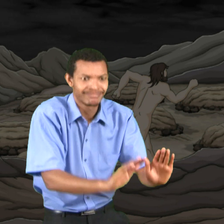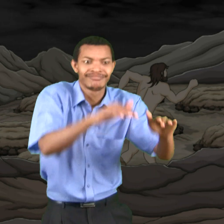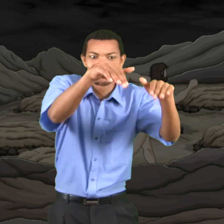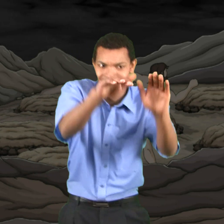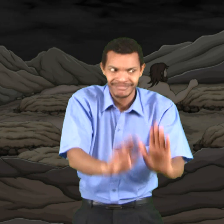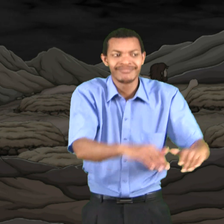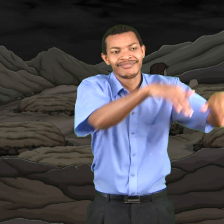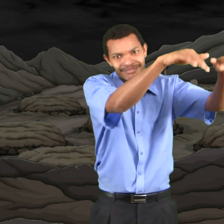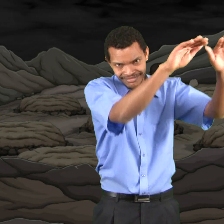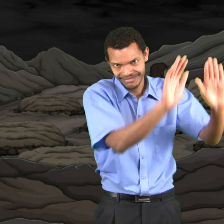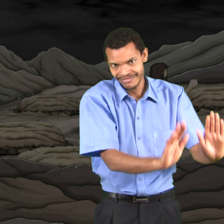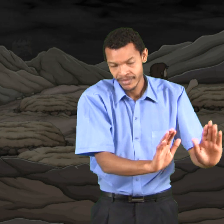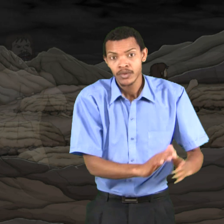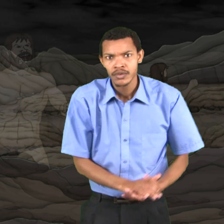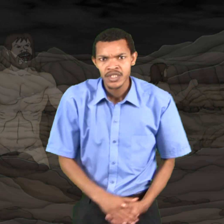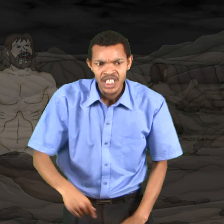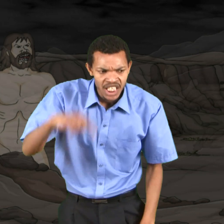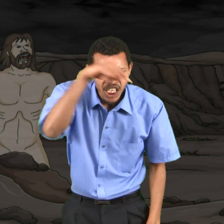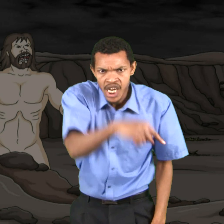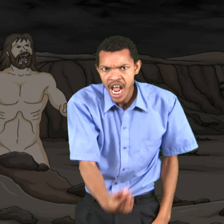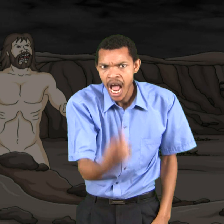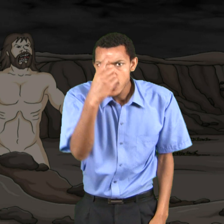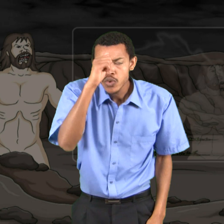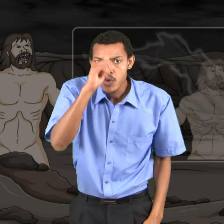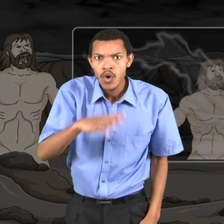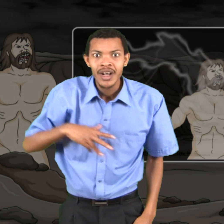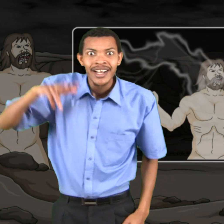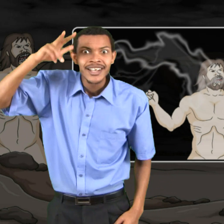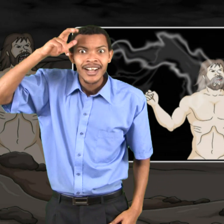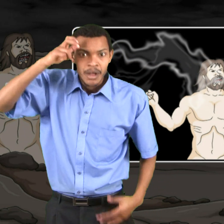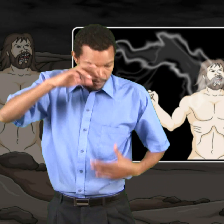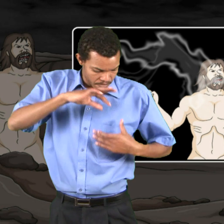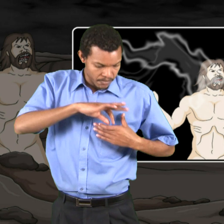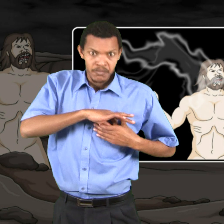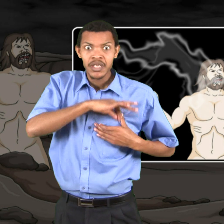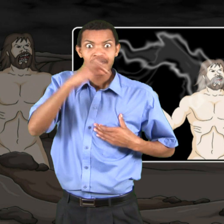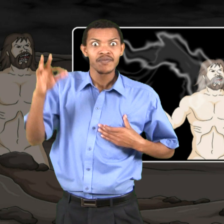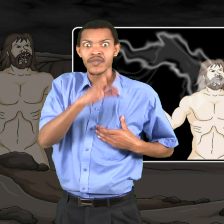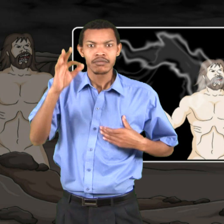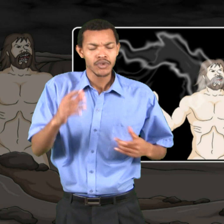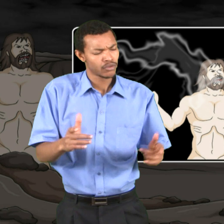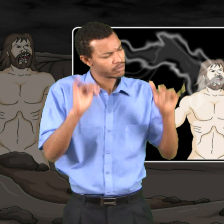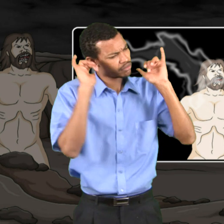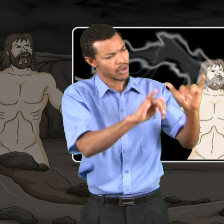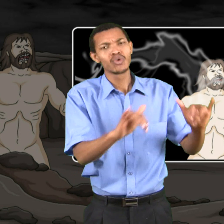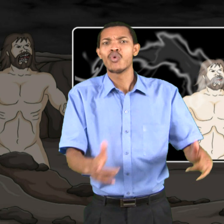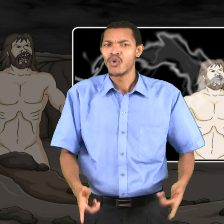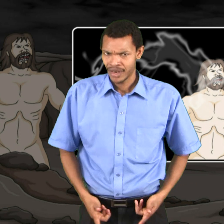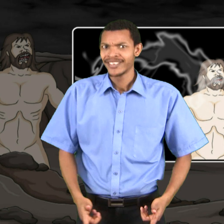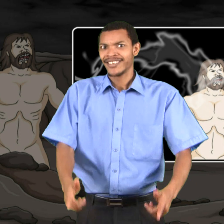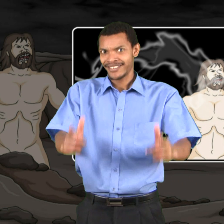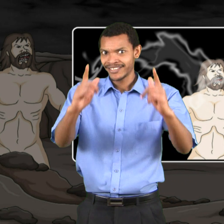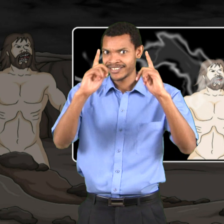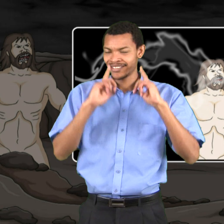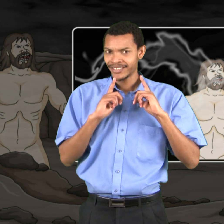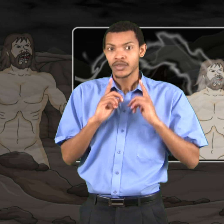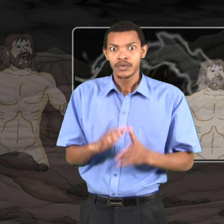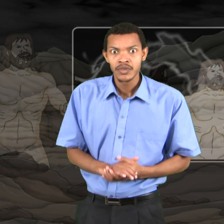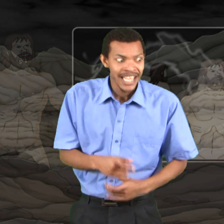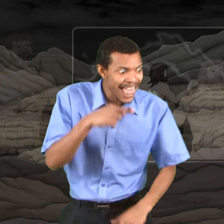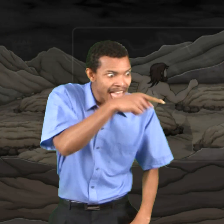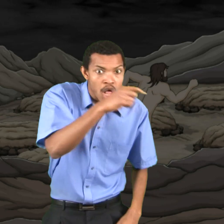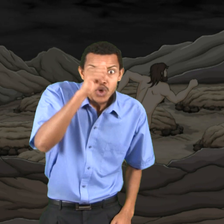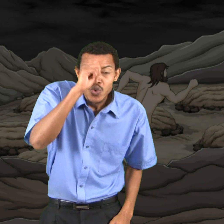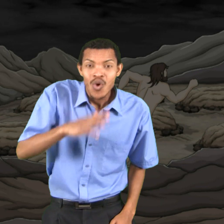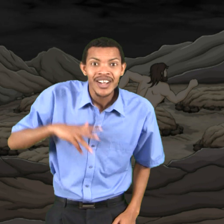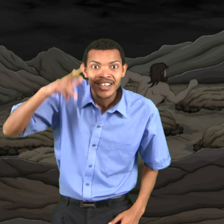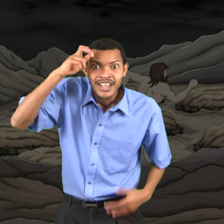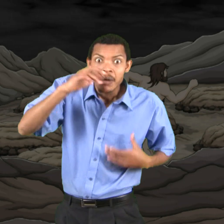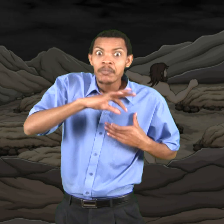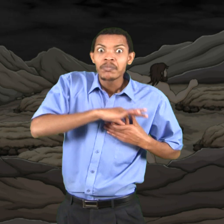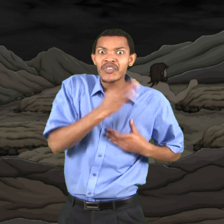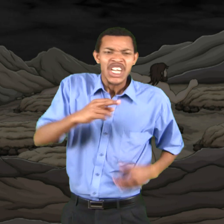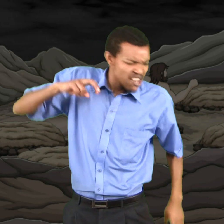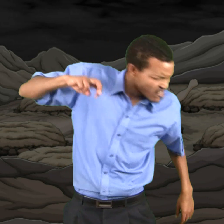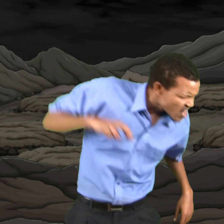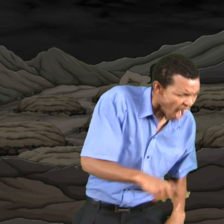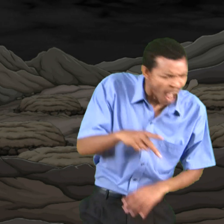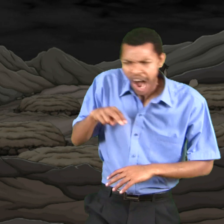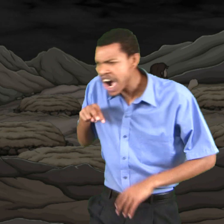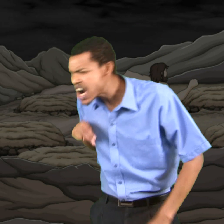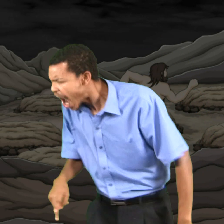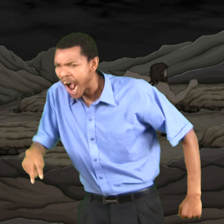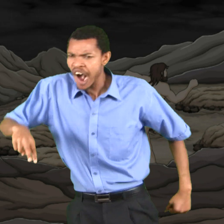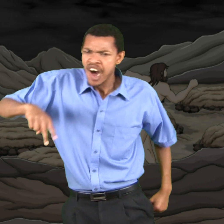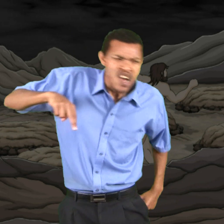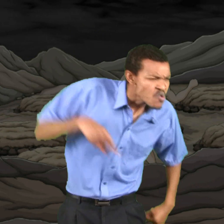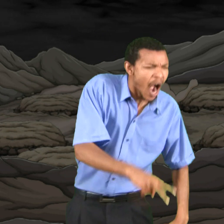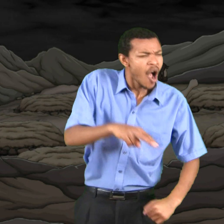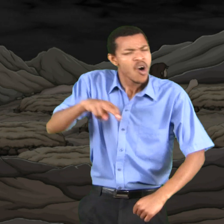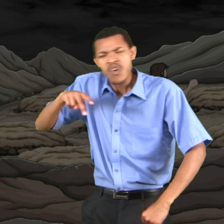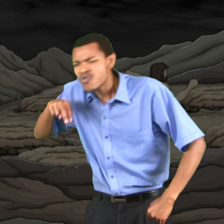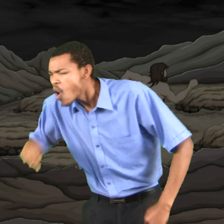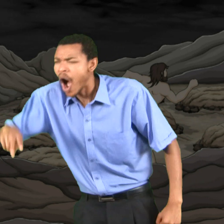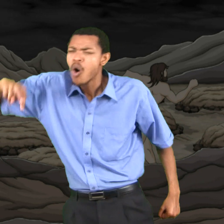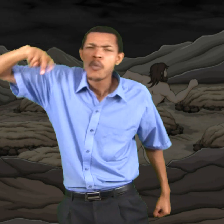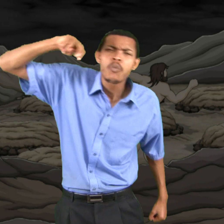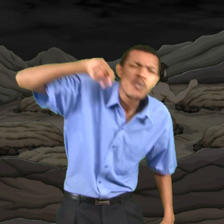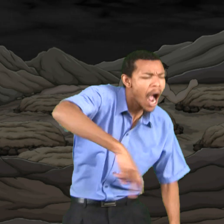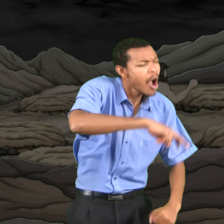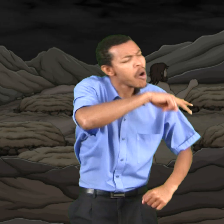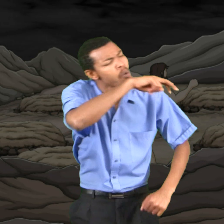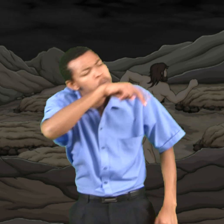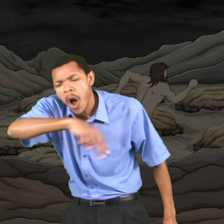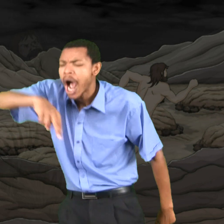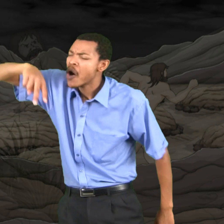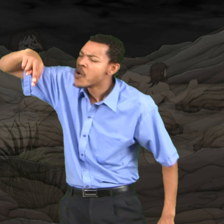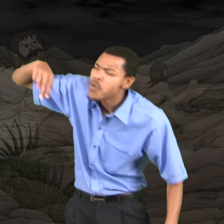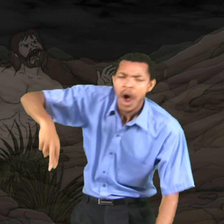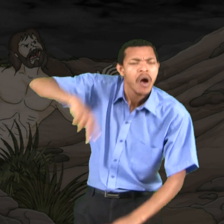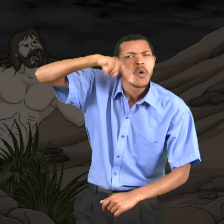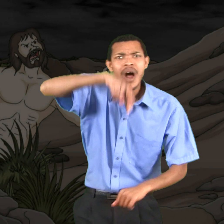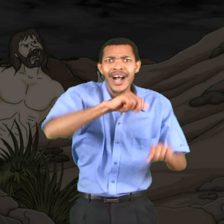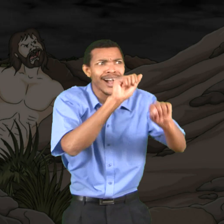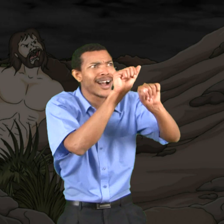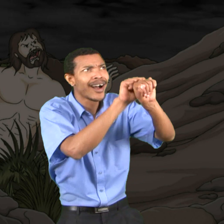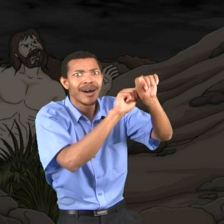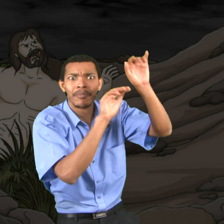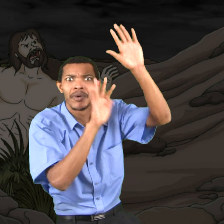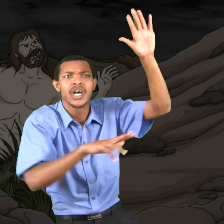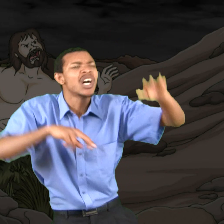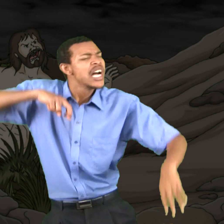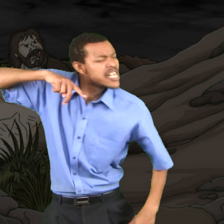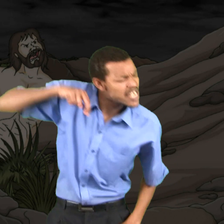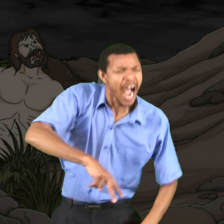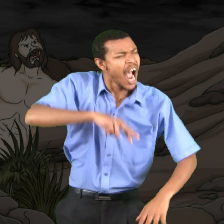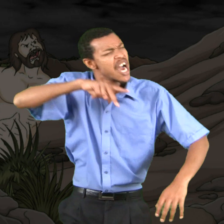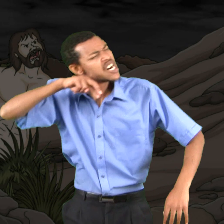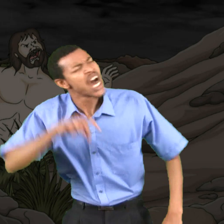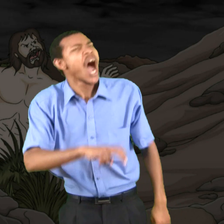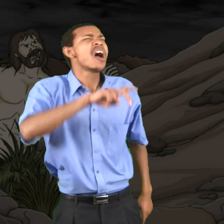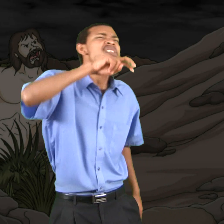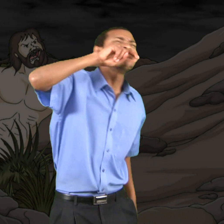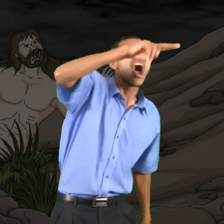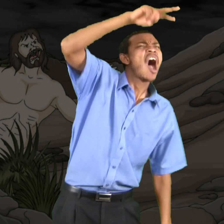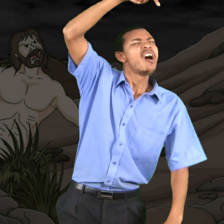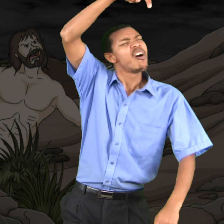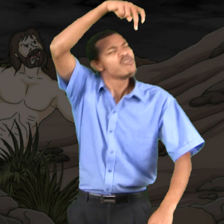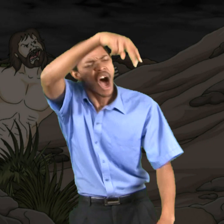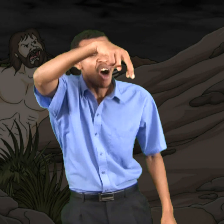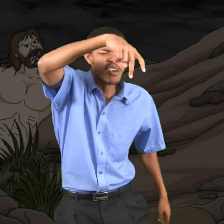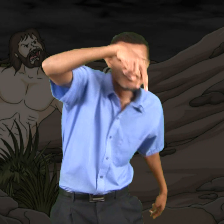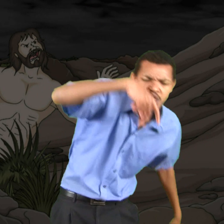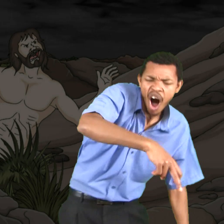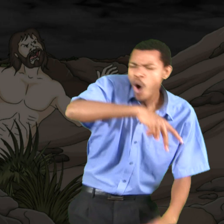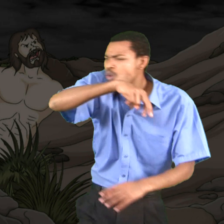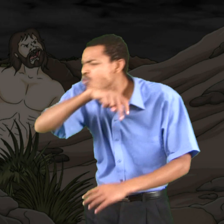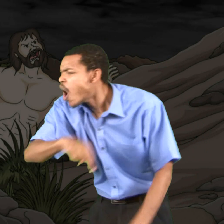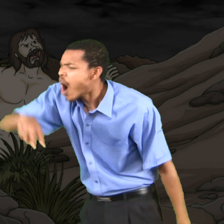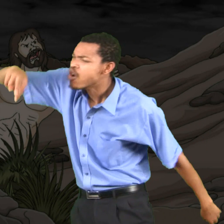As soon as Jesus got out of the boat, He was met by a man with an unclean spirit, who was coming from the tombs.